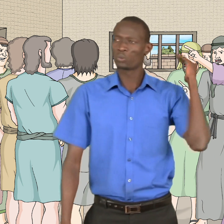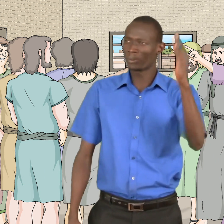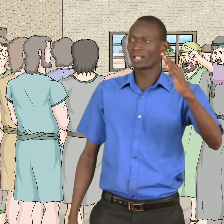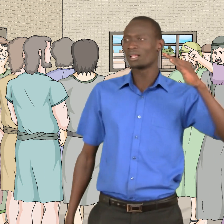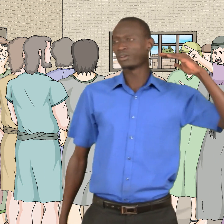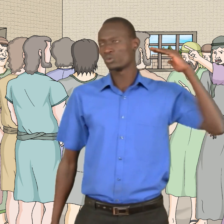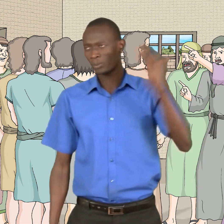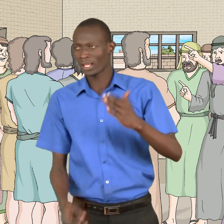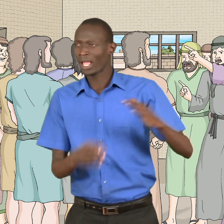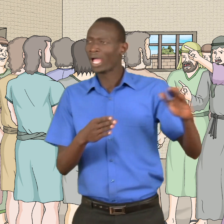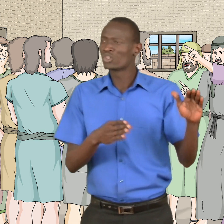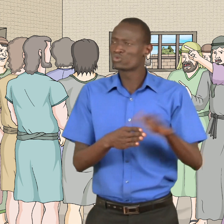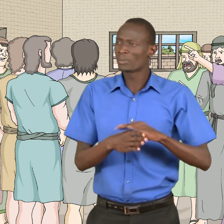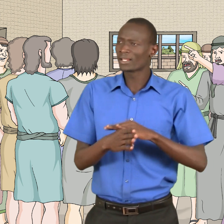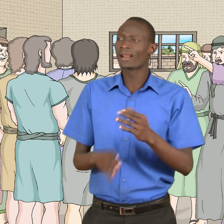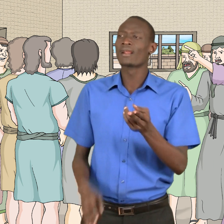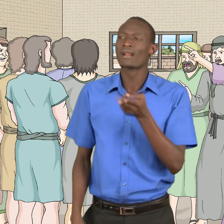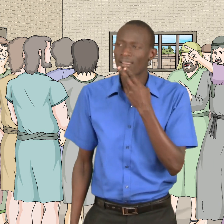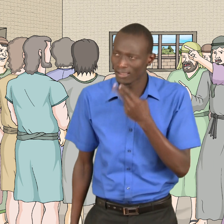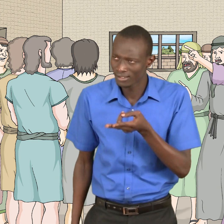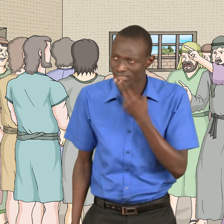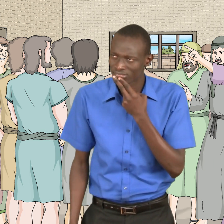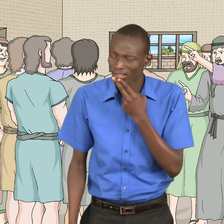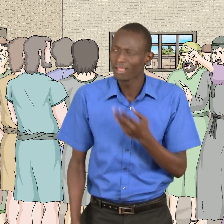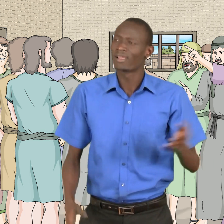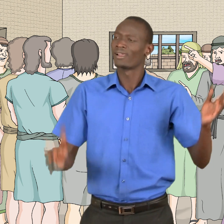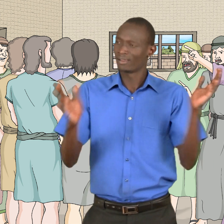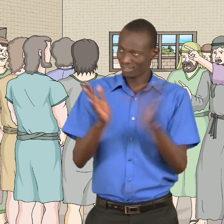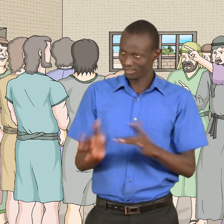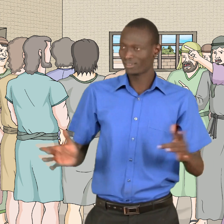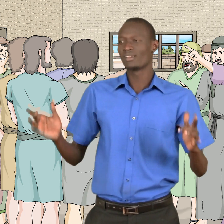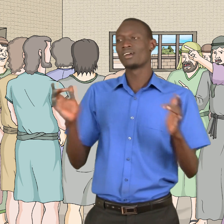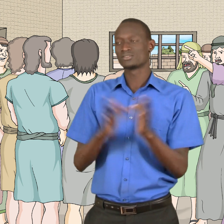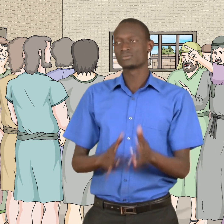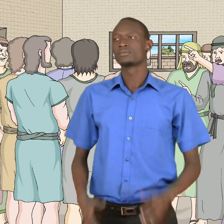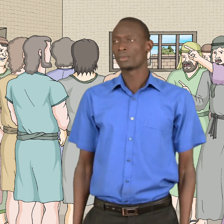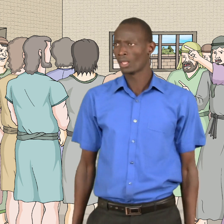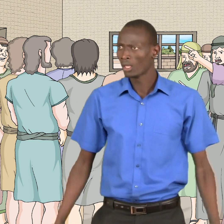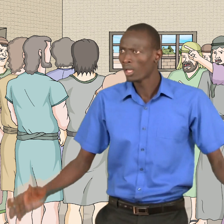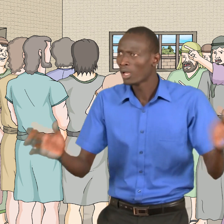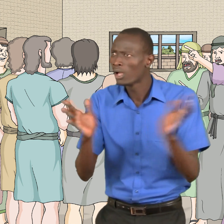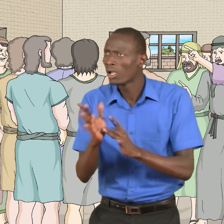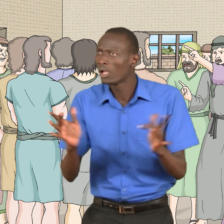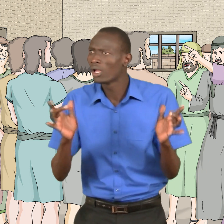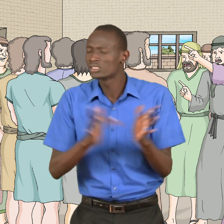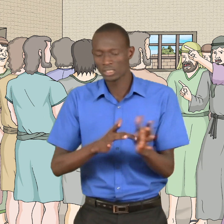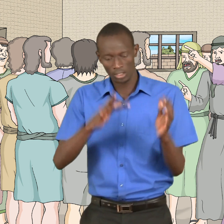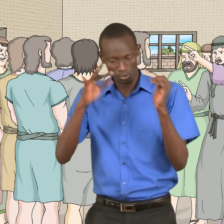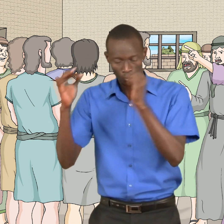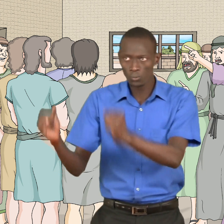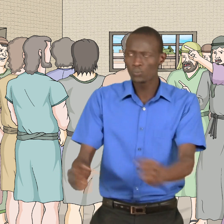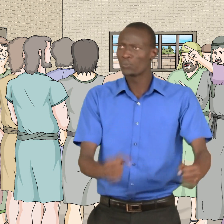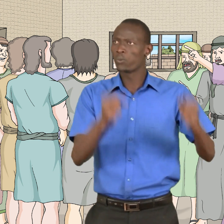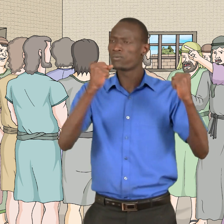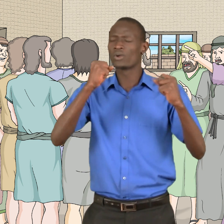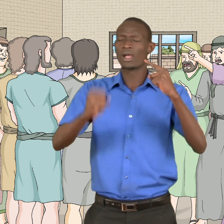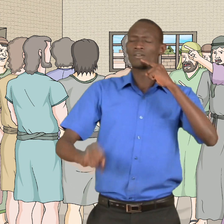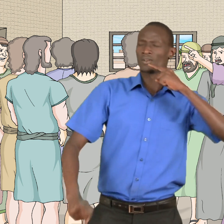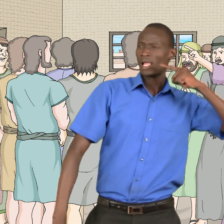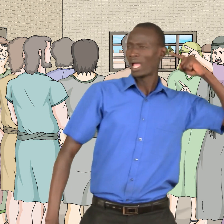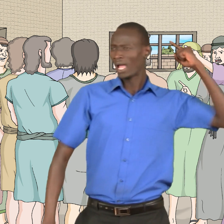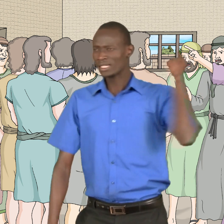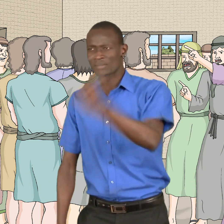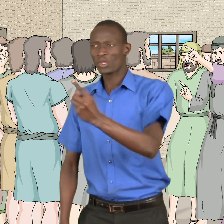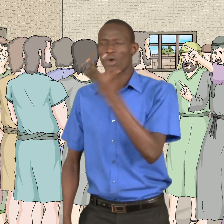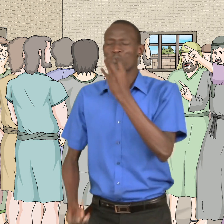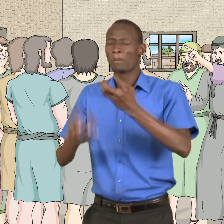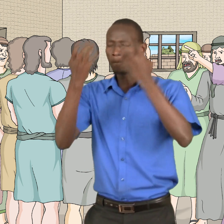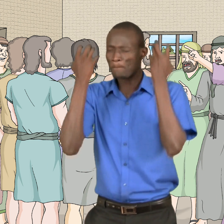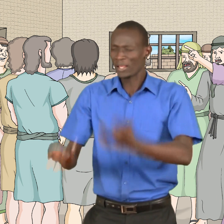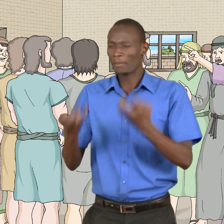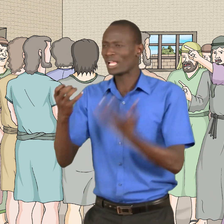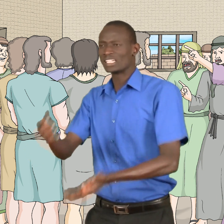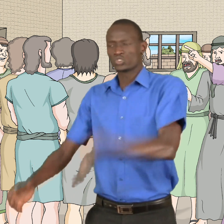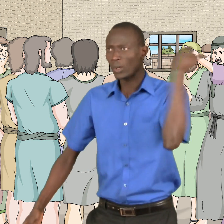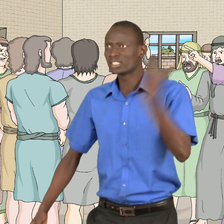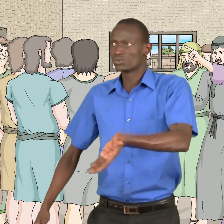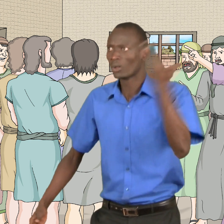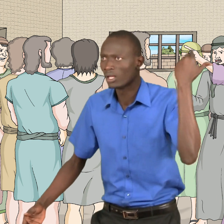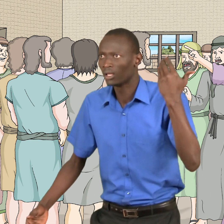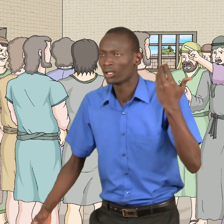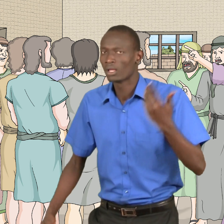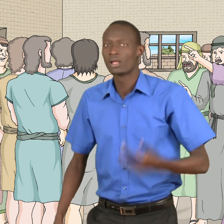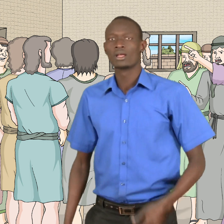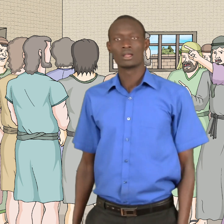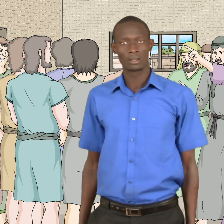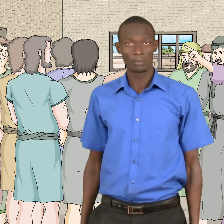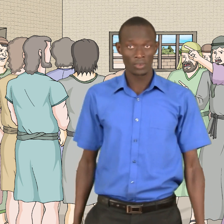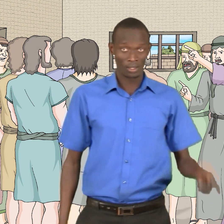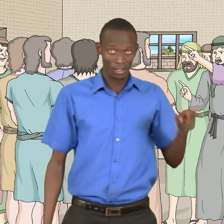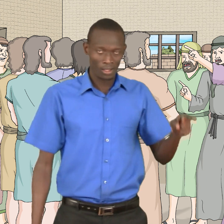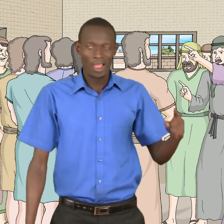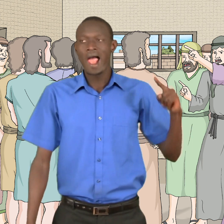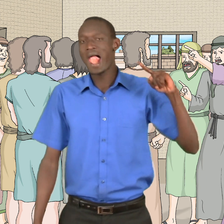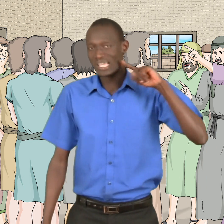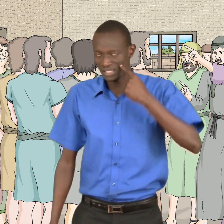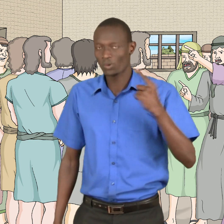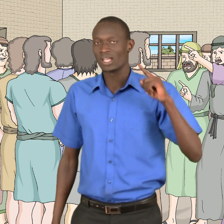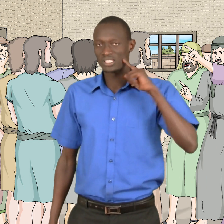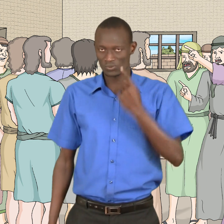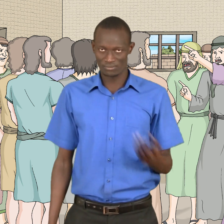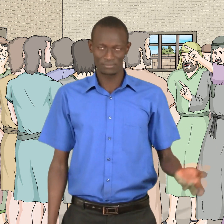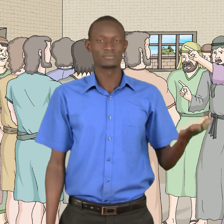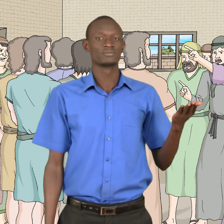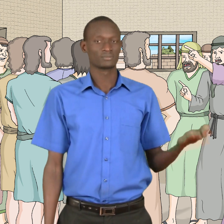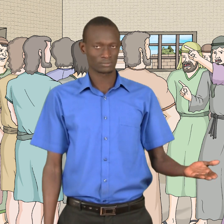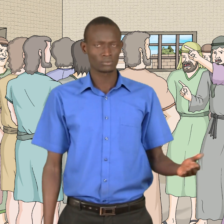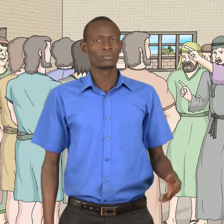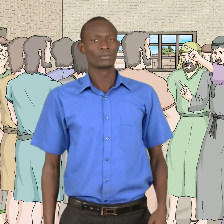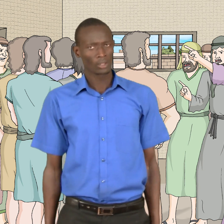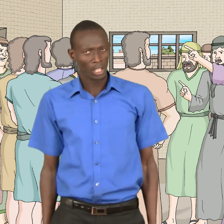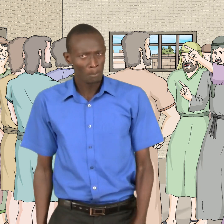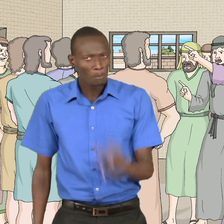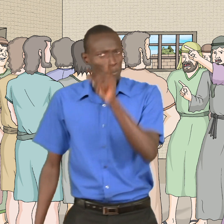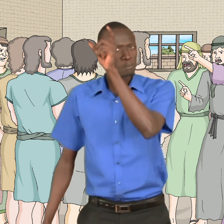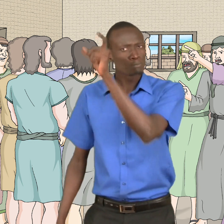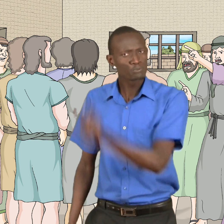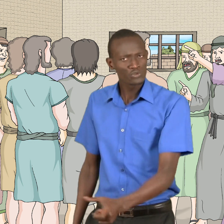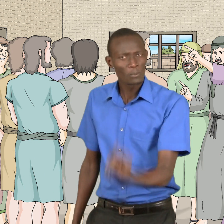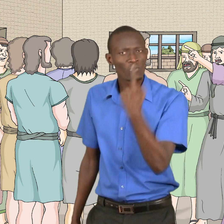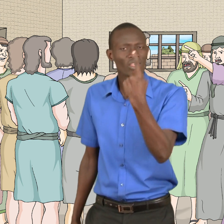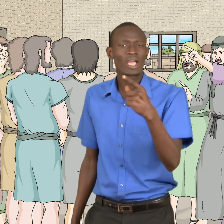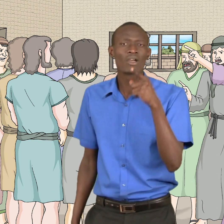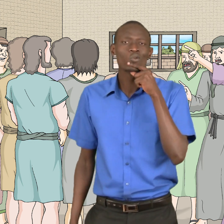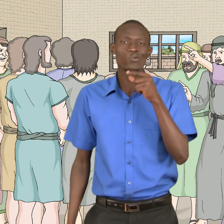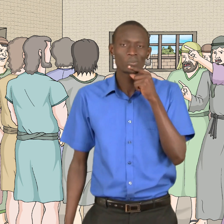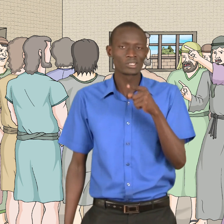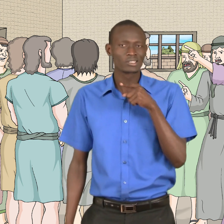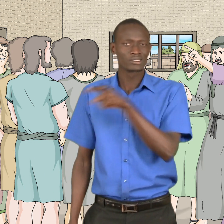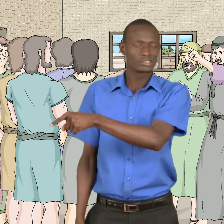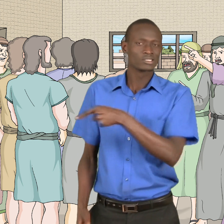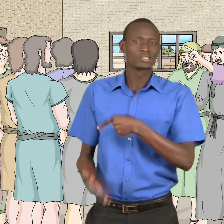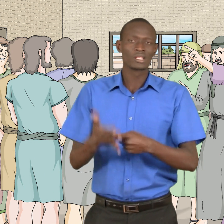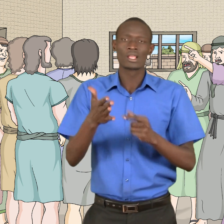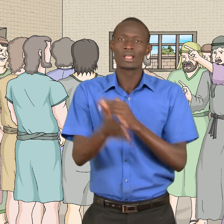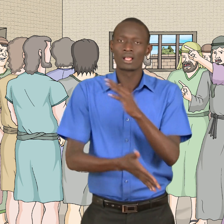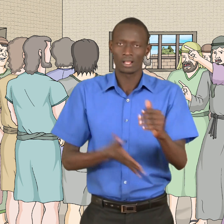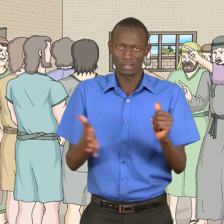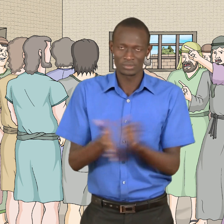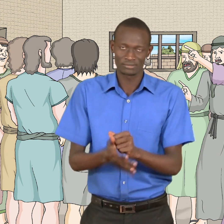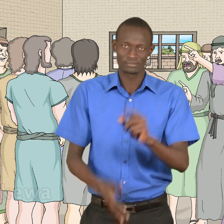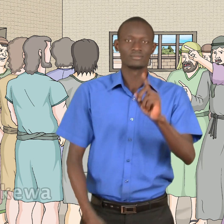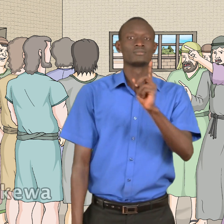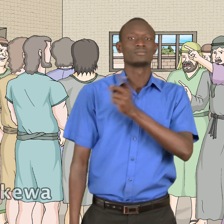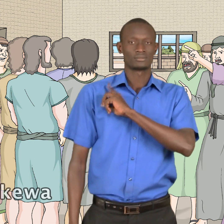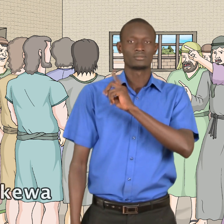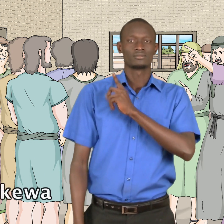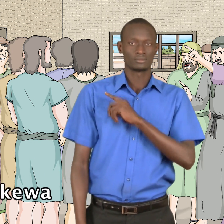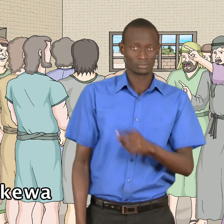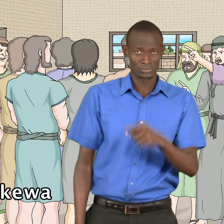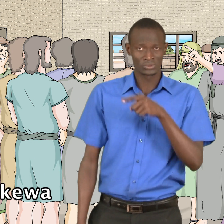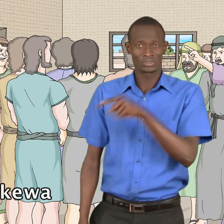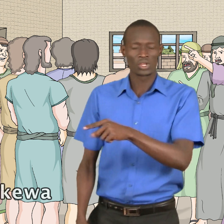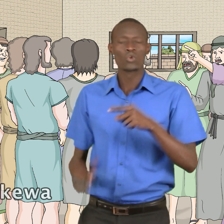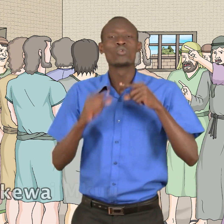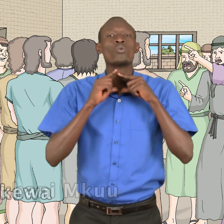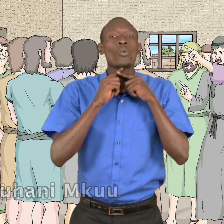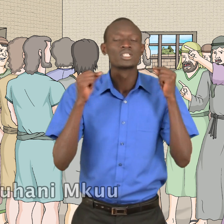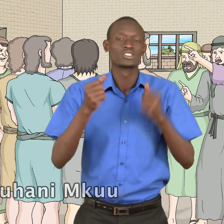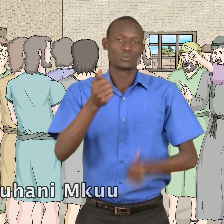They would say, “I bind you by Jesus, whom Paul proclaims.”